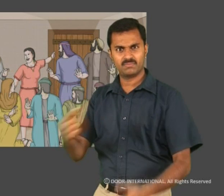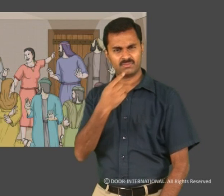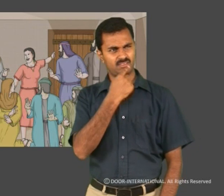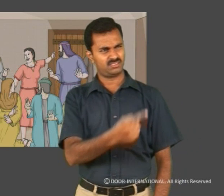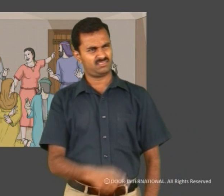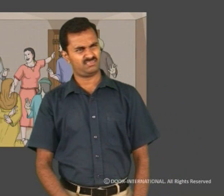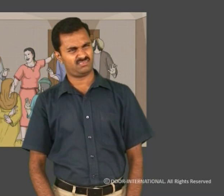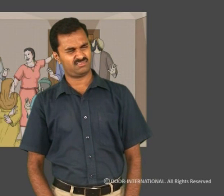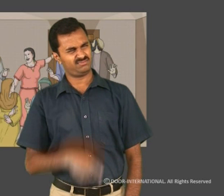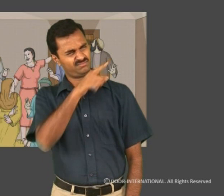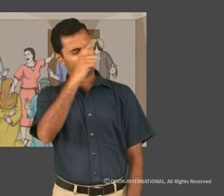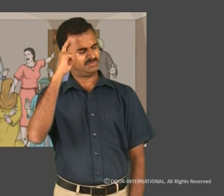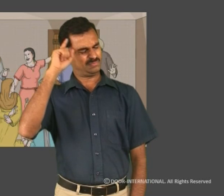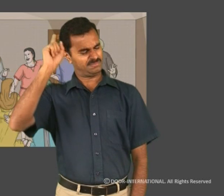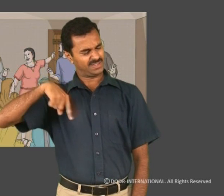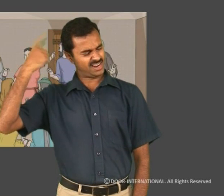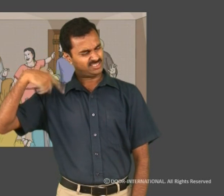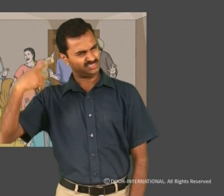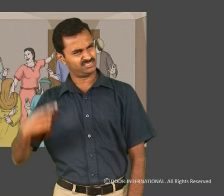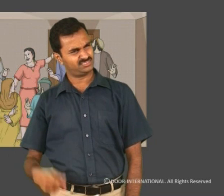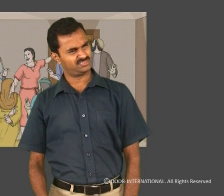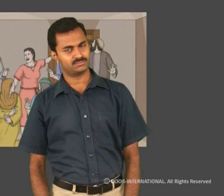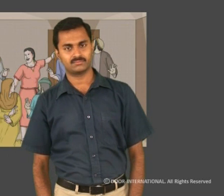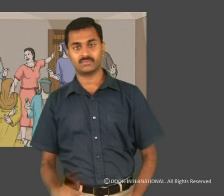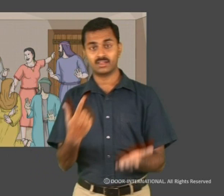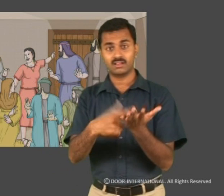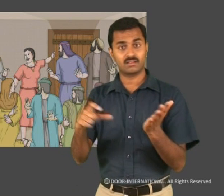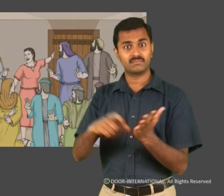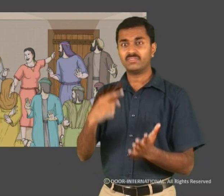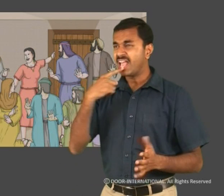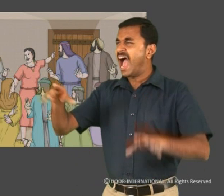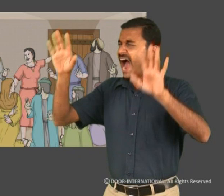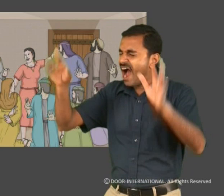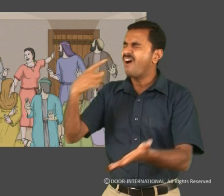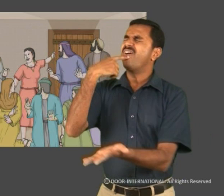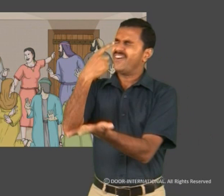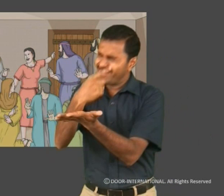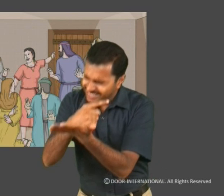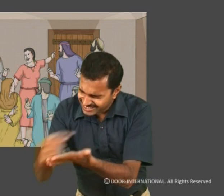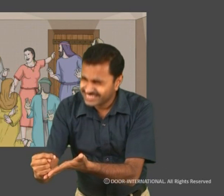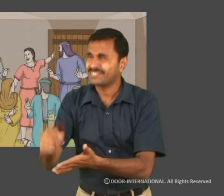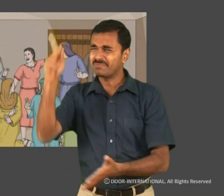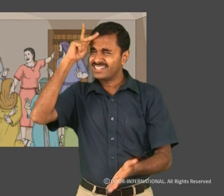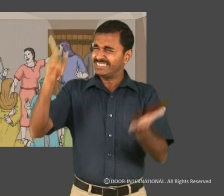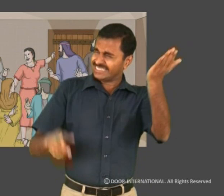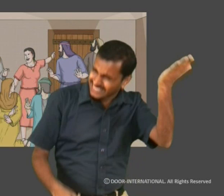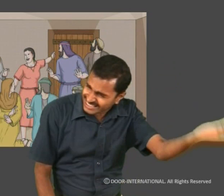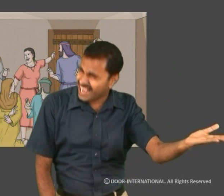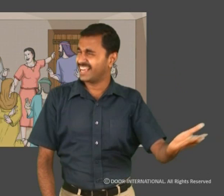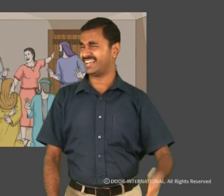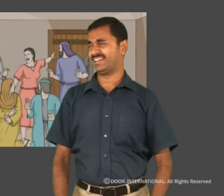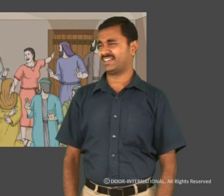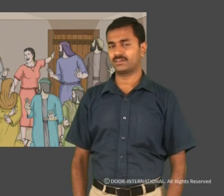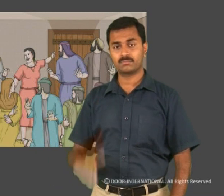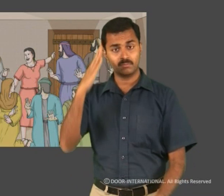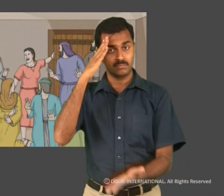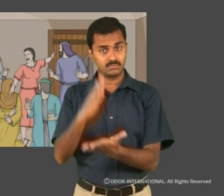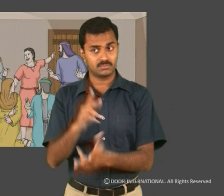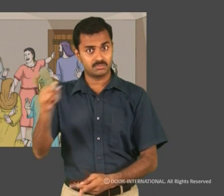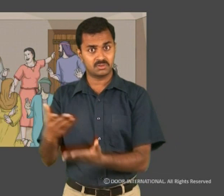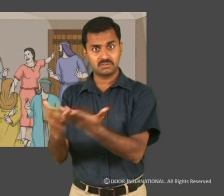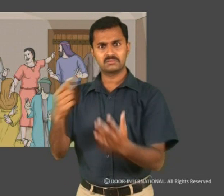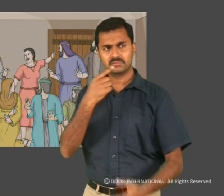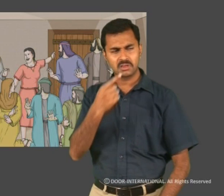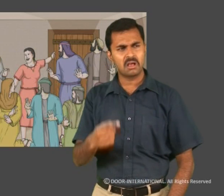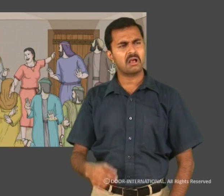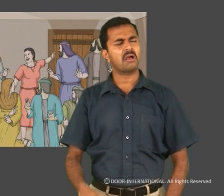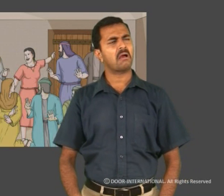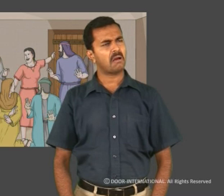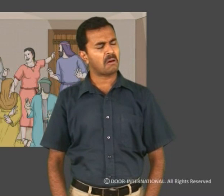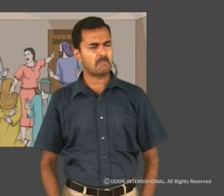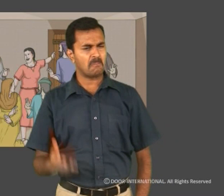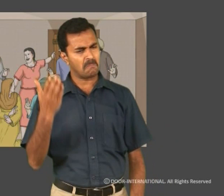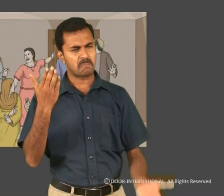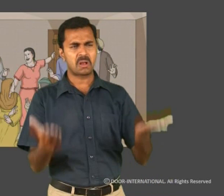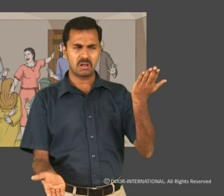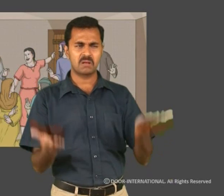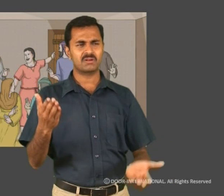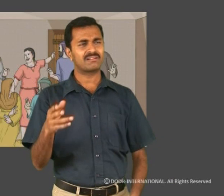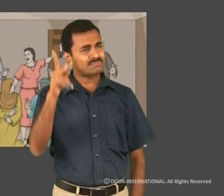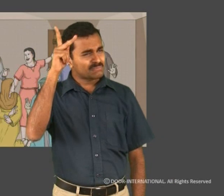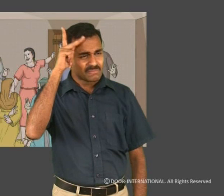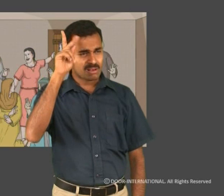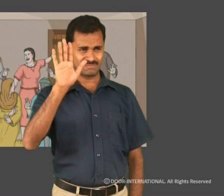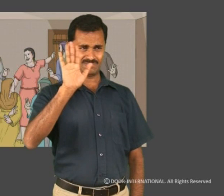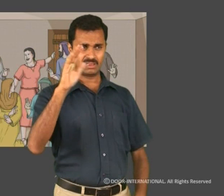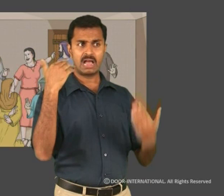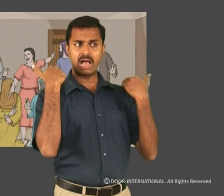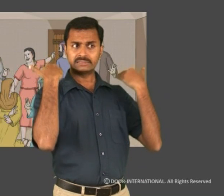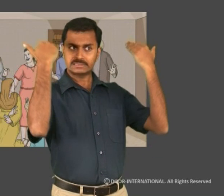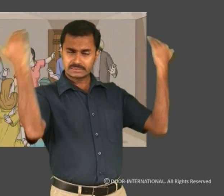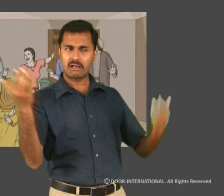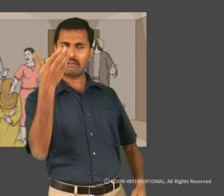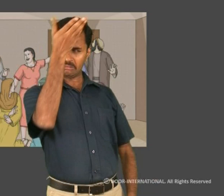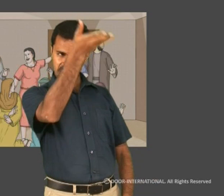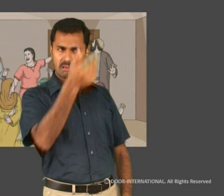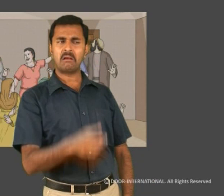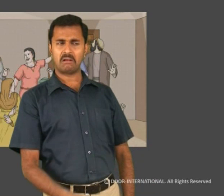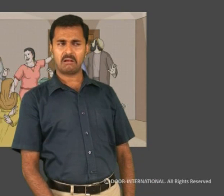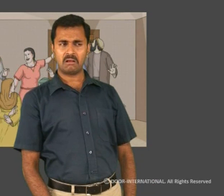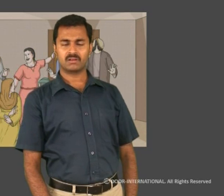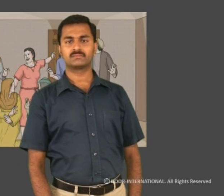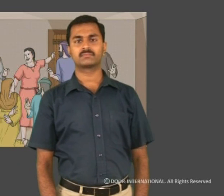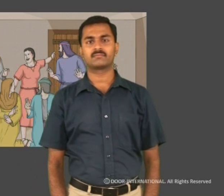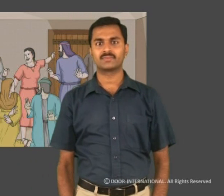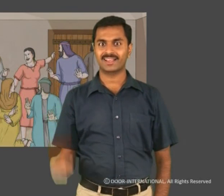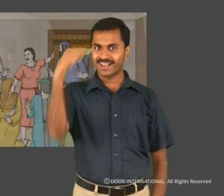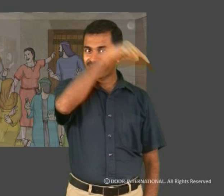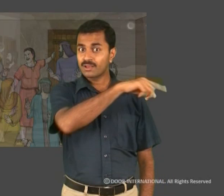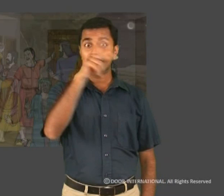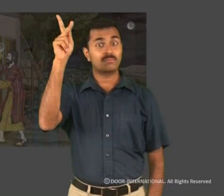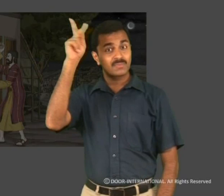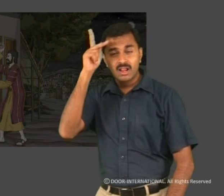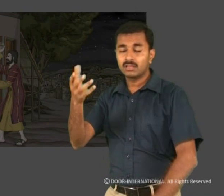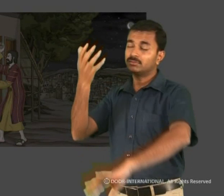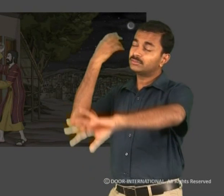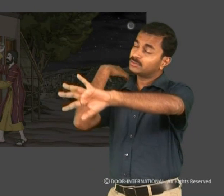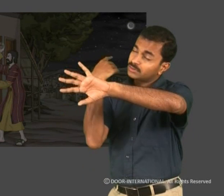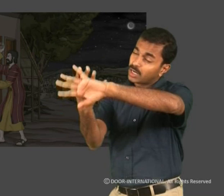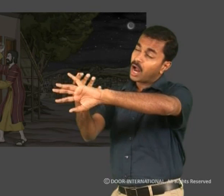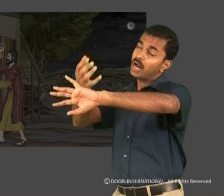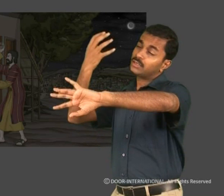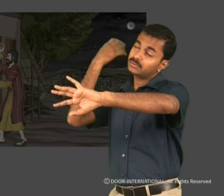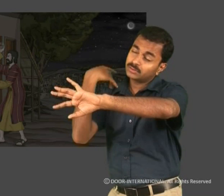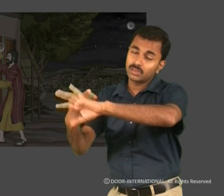“You are out of your mind,” they told her. But when she kept insisting it was so, they said, “It must be his angel.”